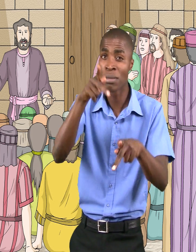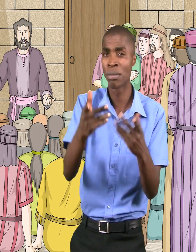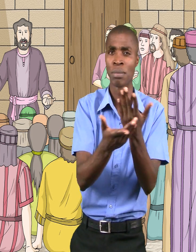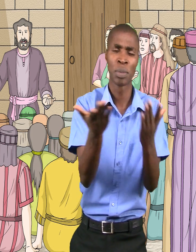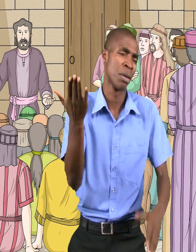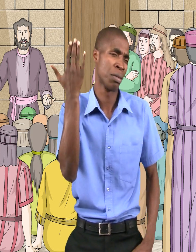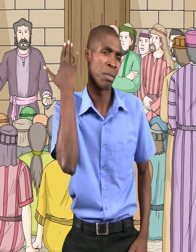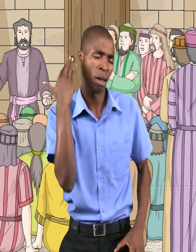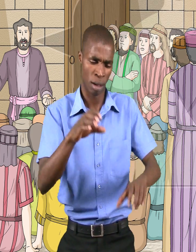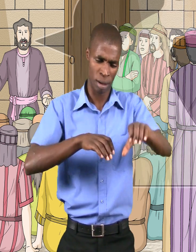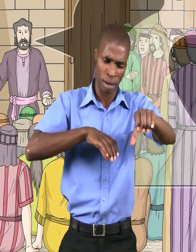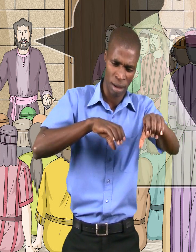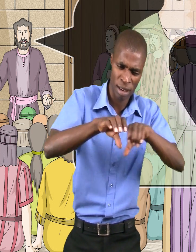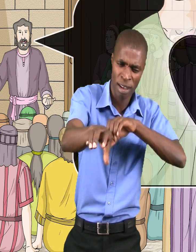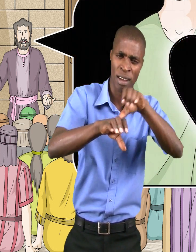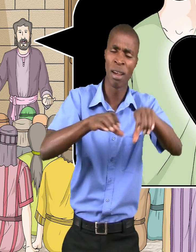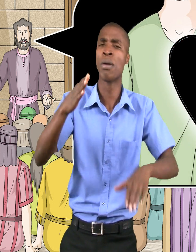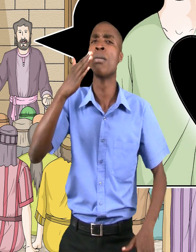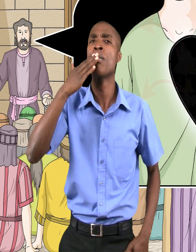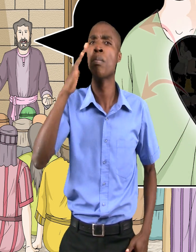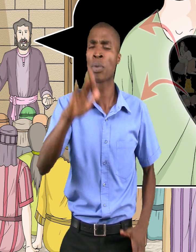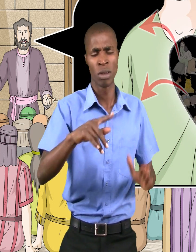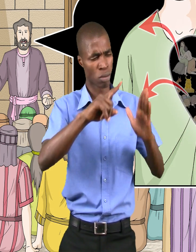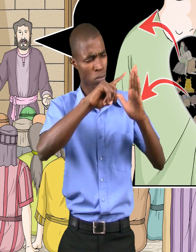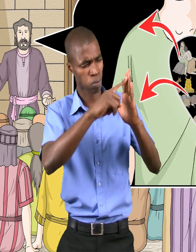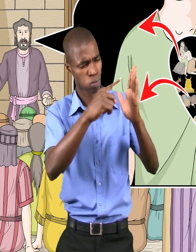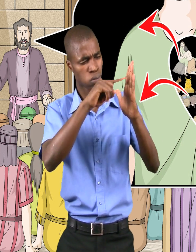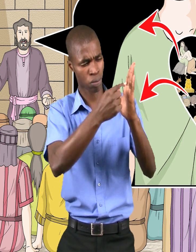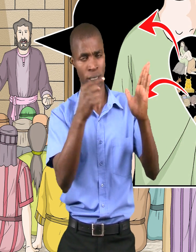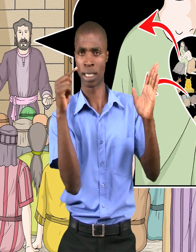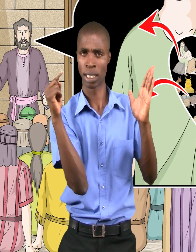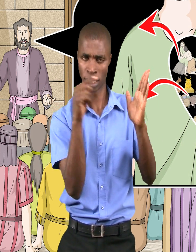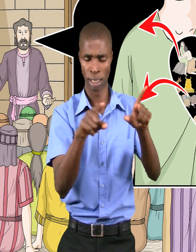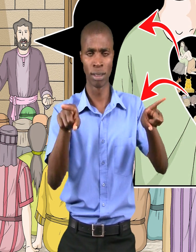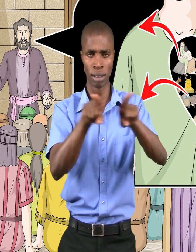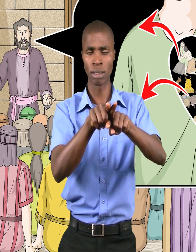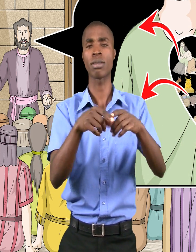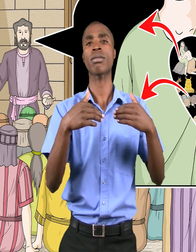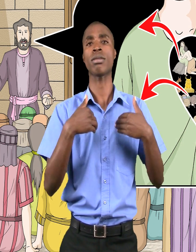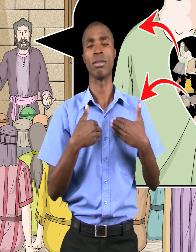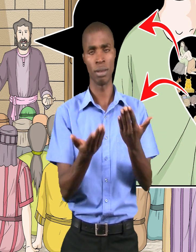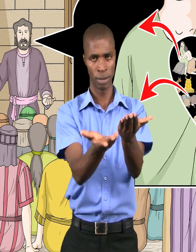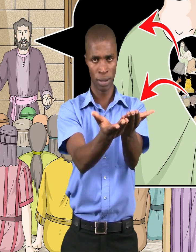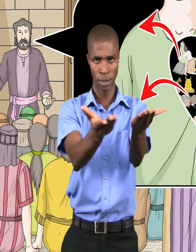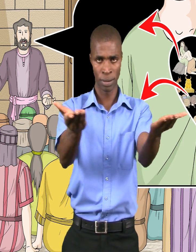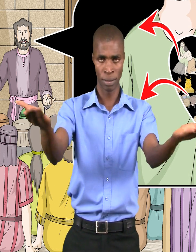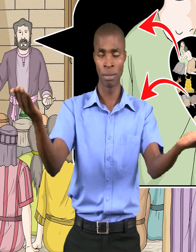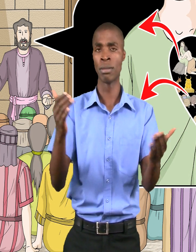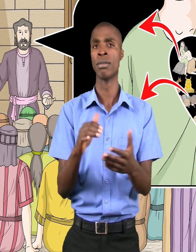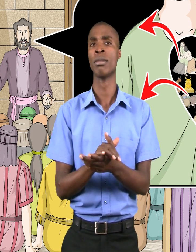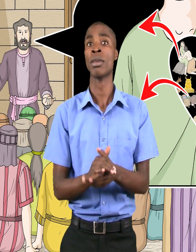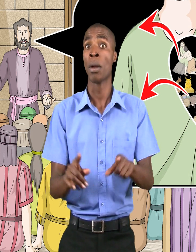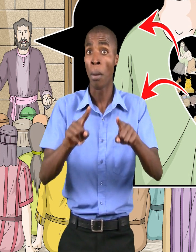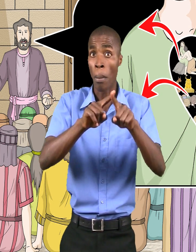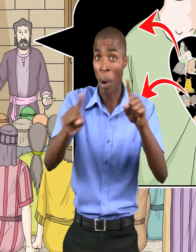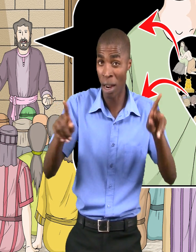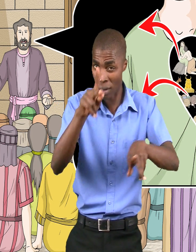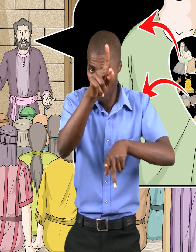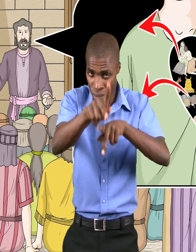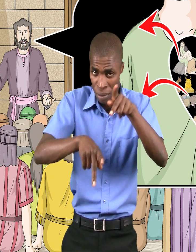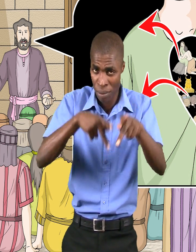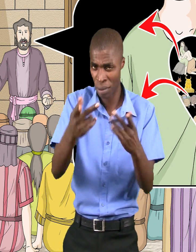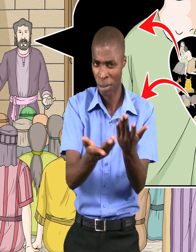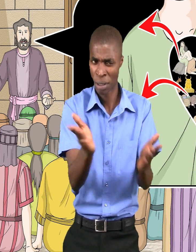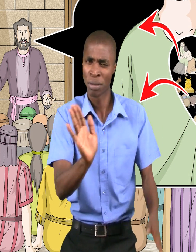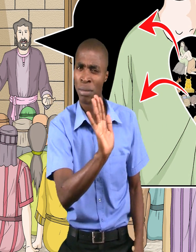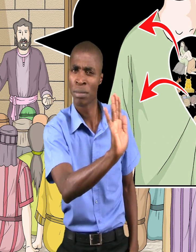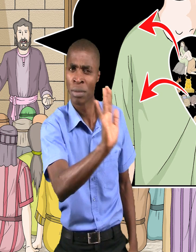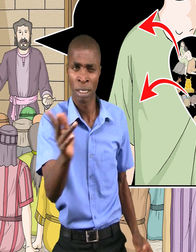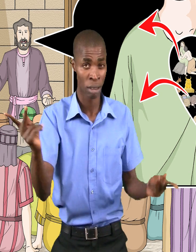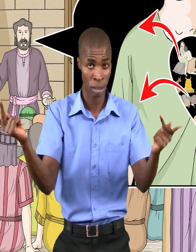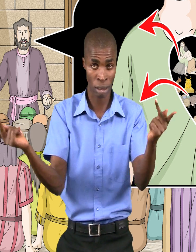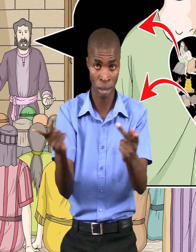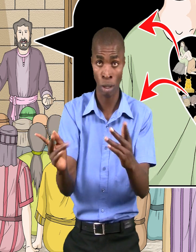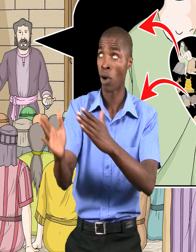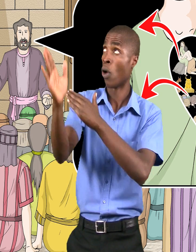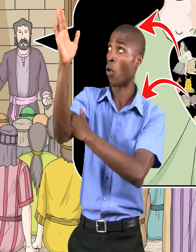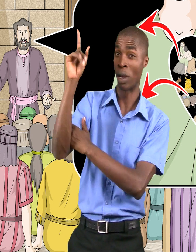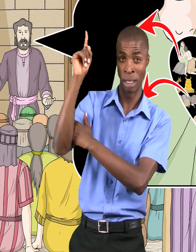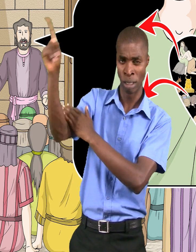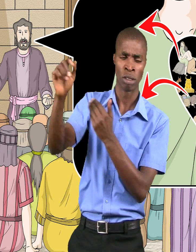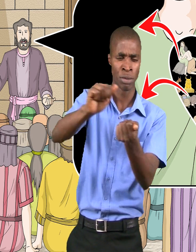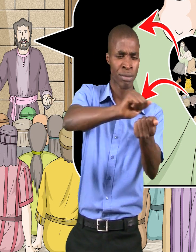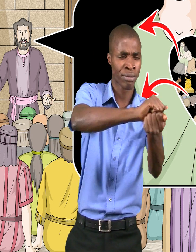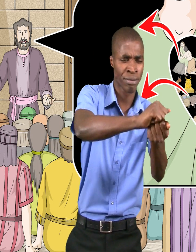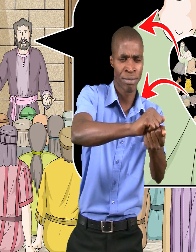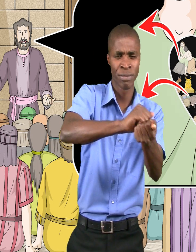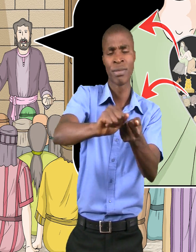And that is what some of you were.